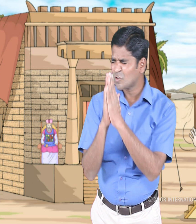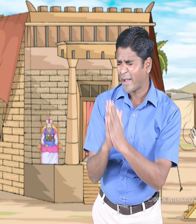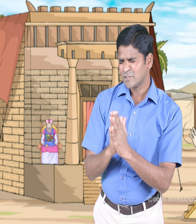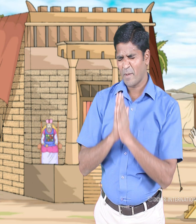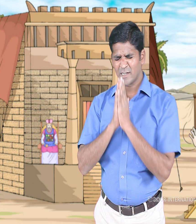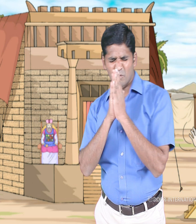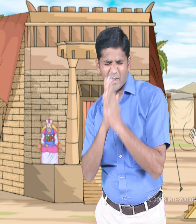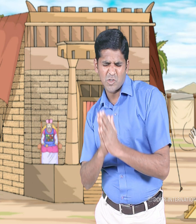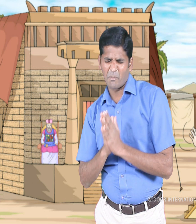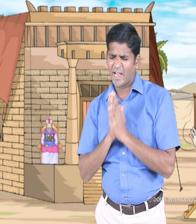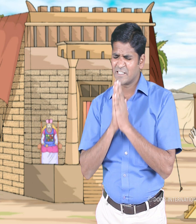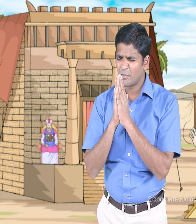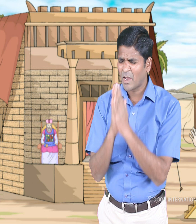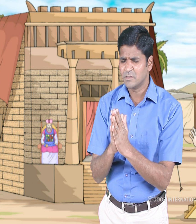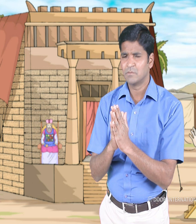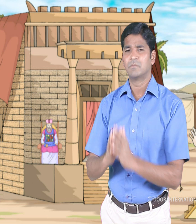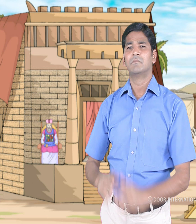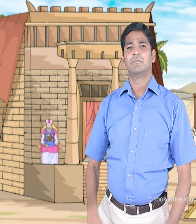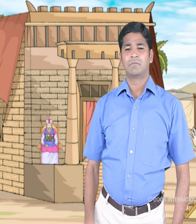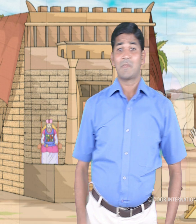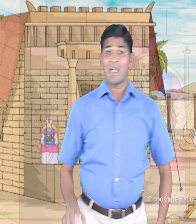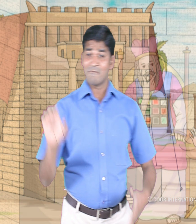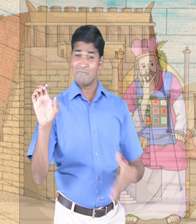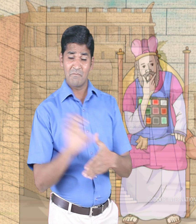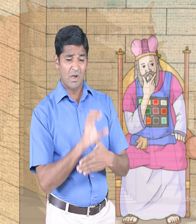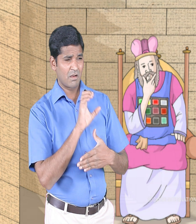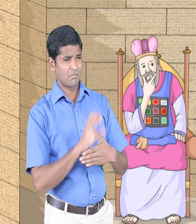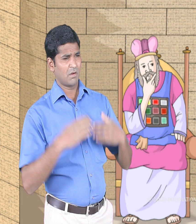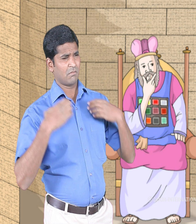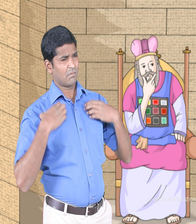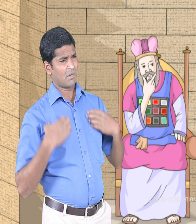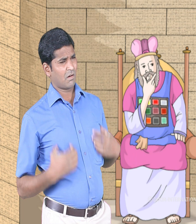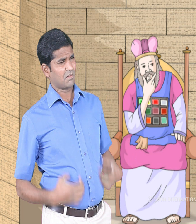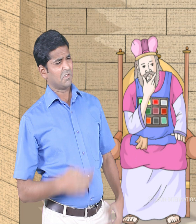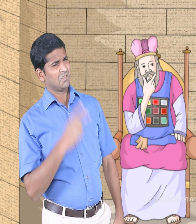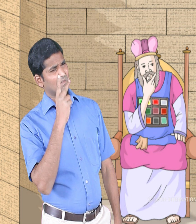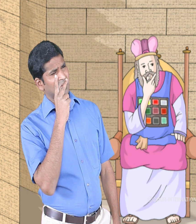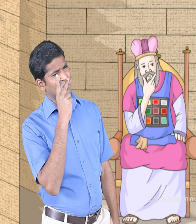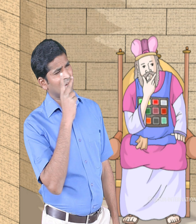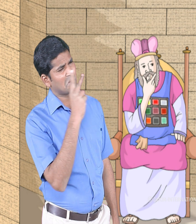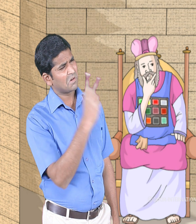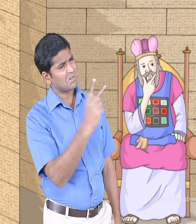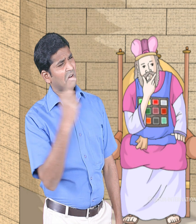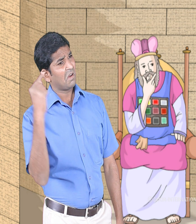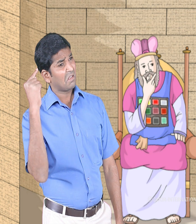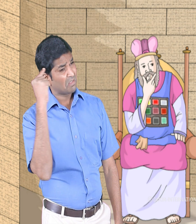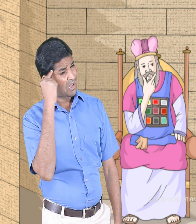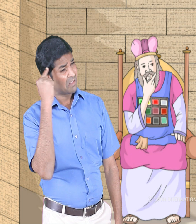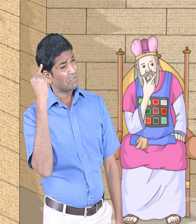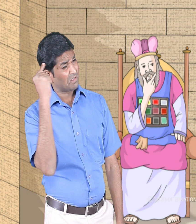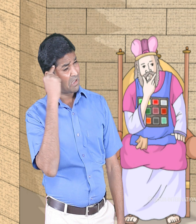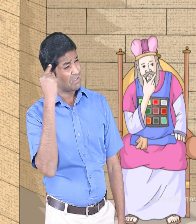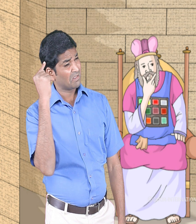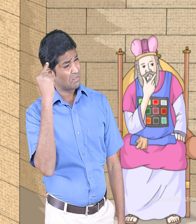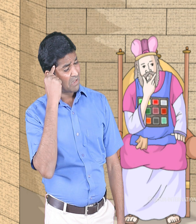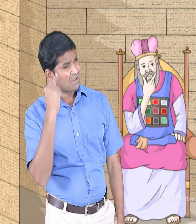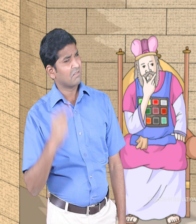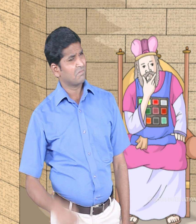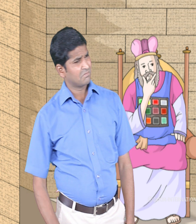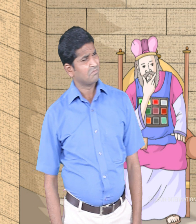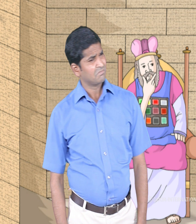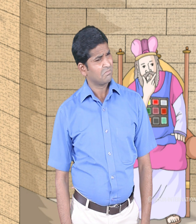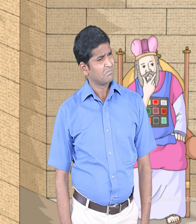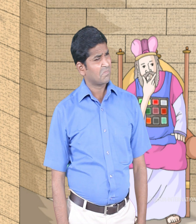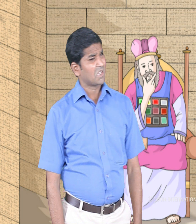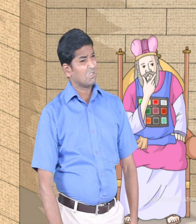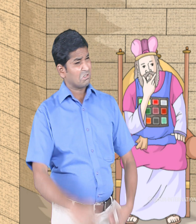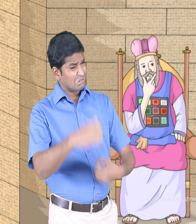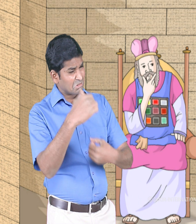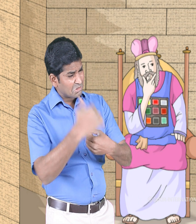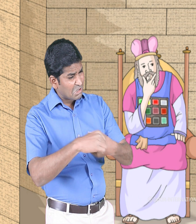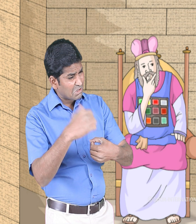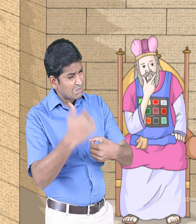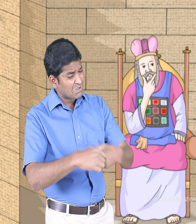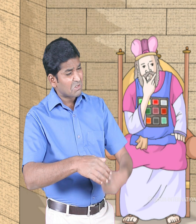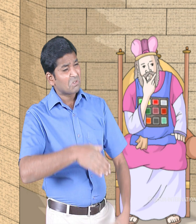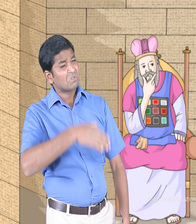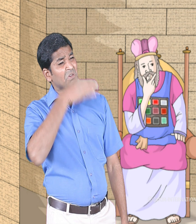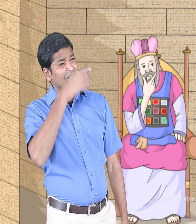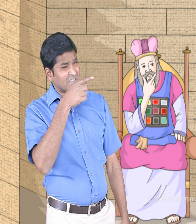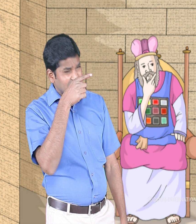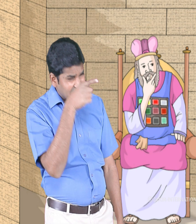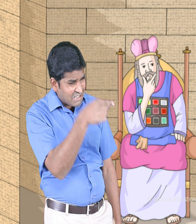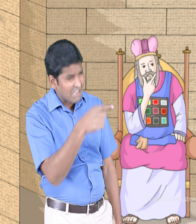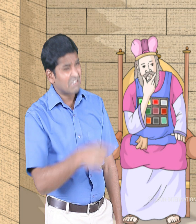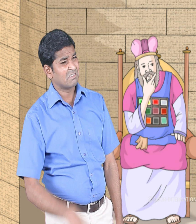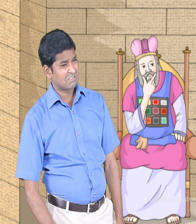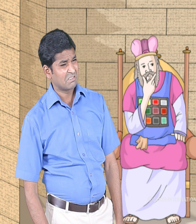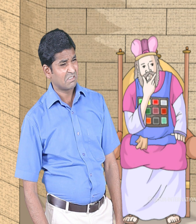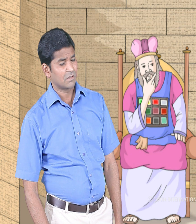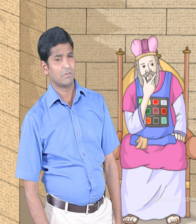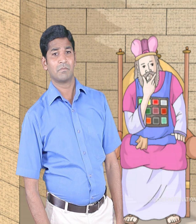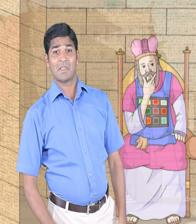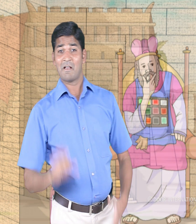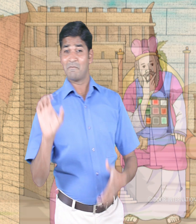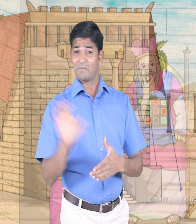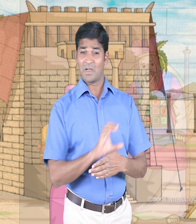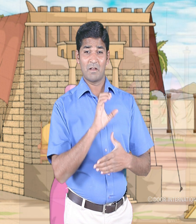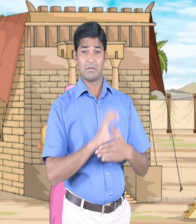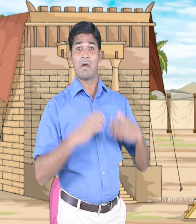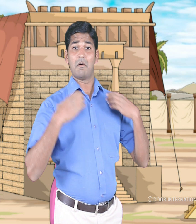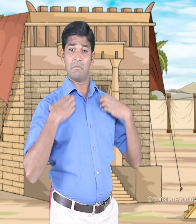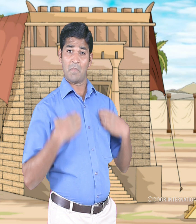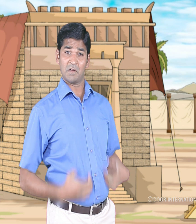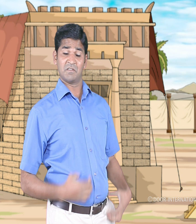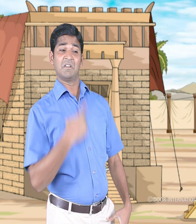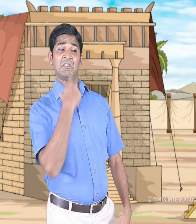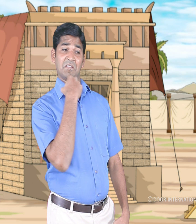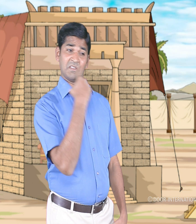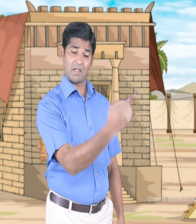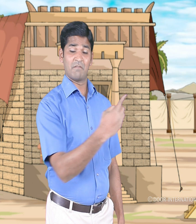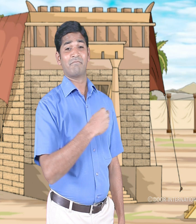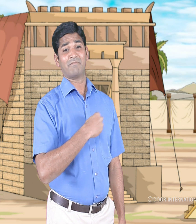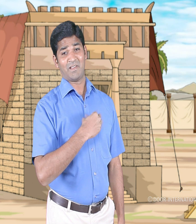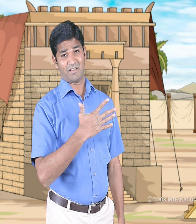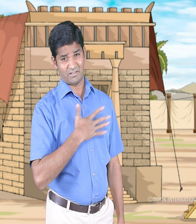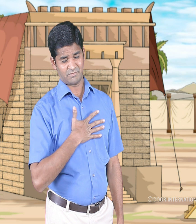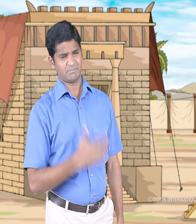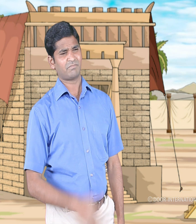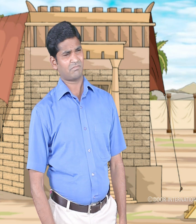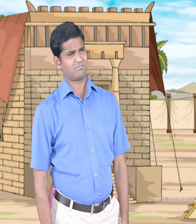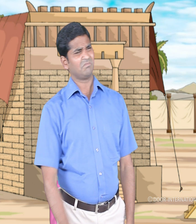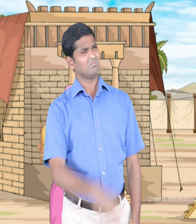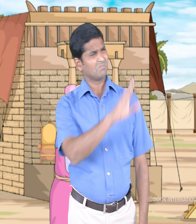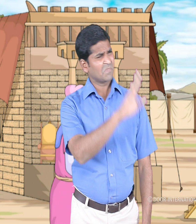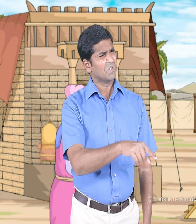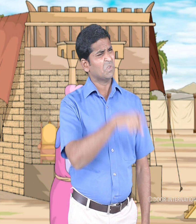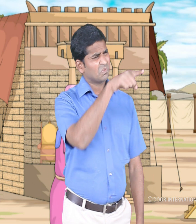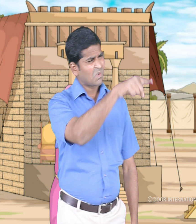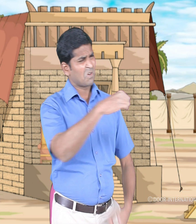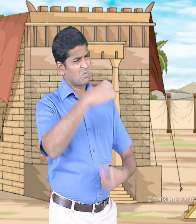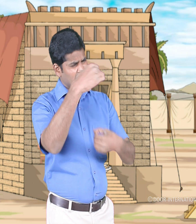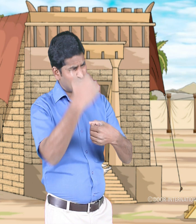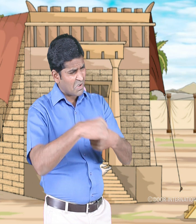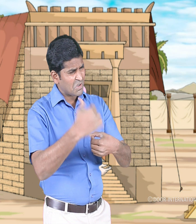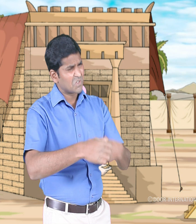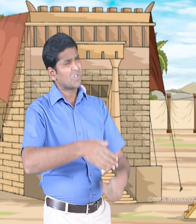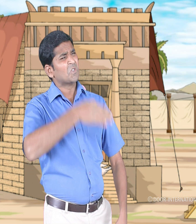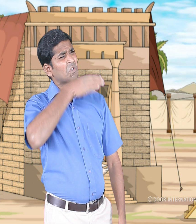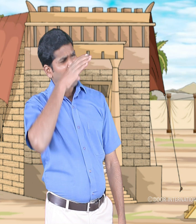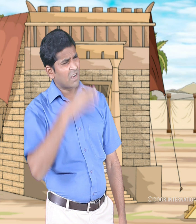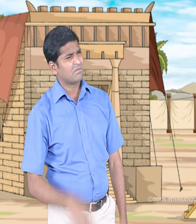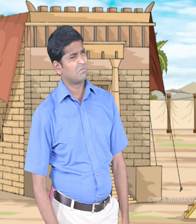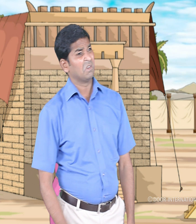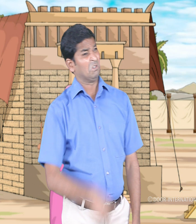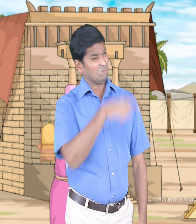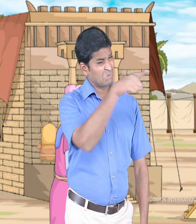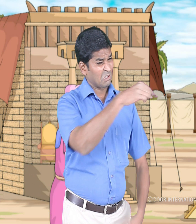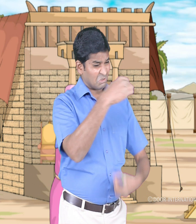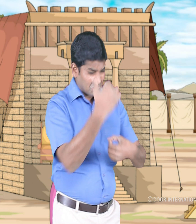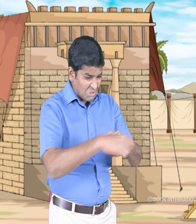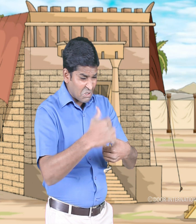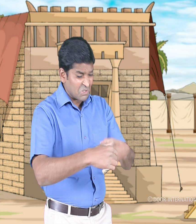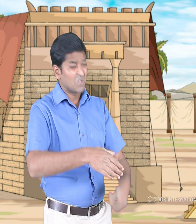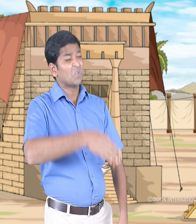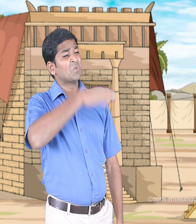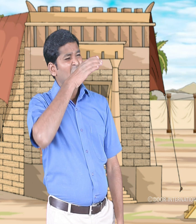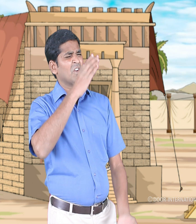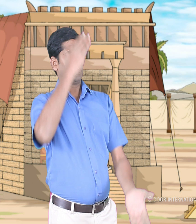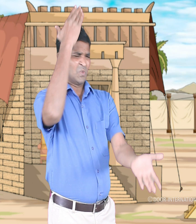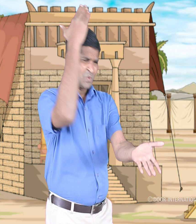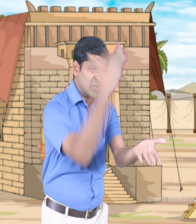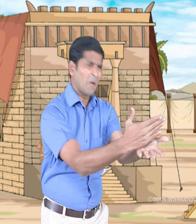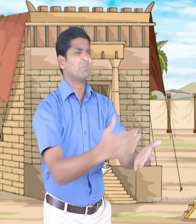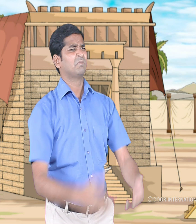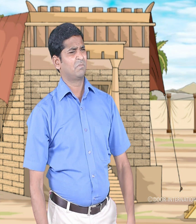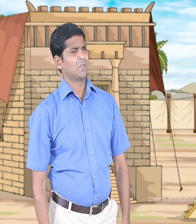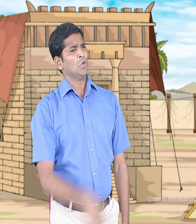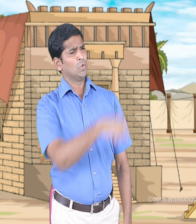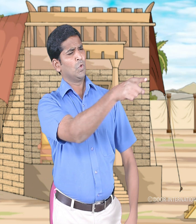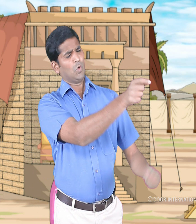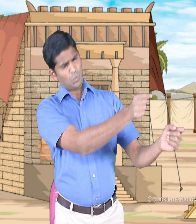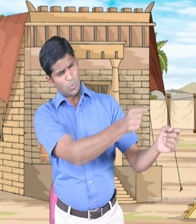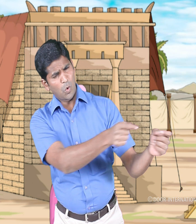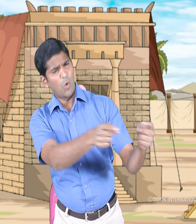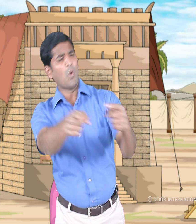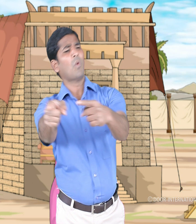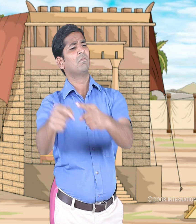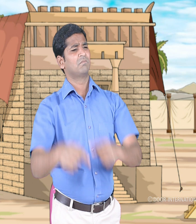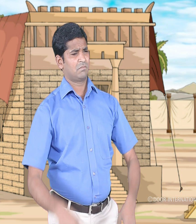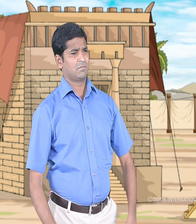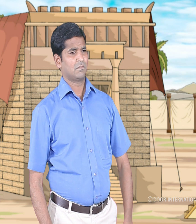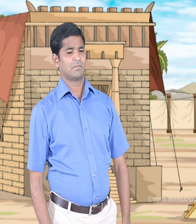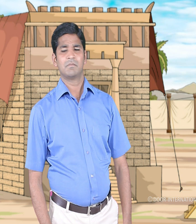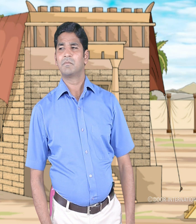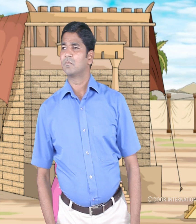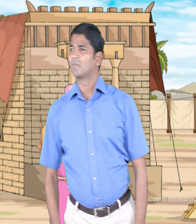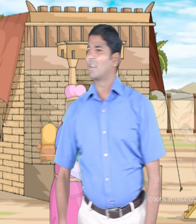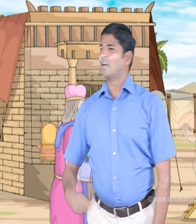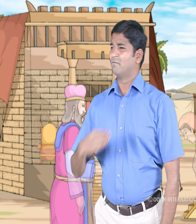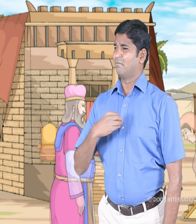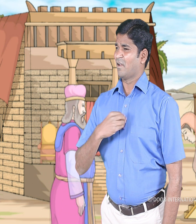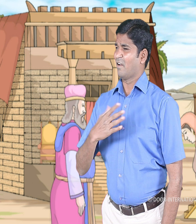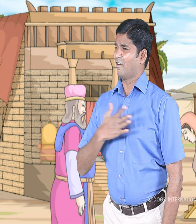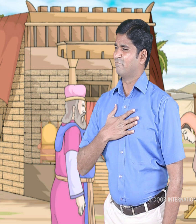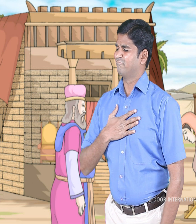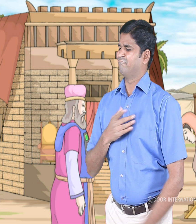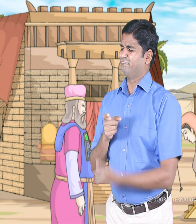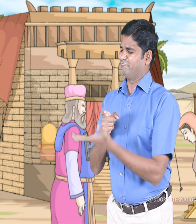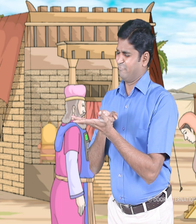As Hannah kept on praying before the LORD, Eli watched her mouth. Hannah was praying in her heart, and though her lips were moving, her voice could not be heard.